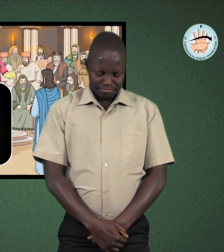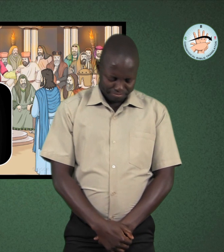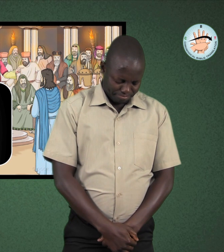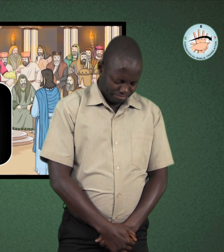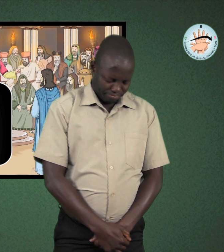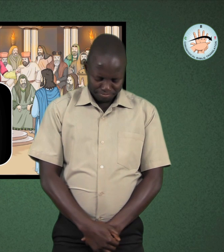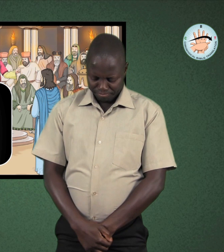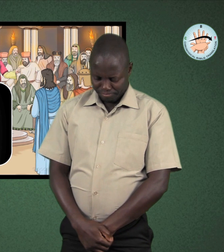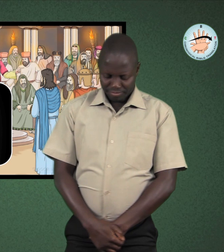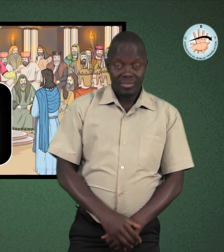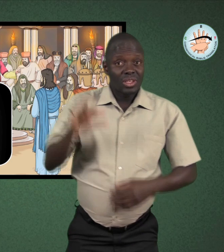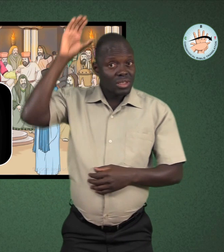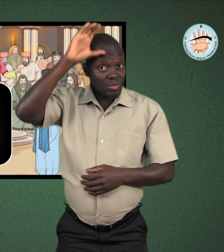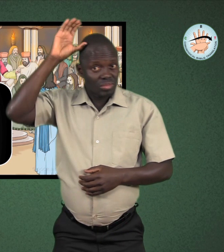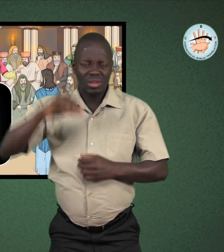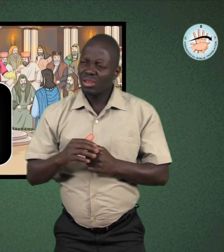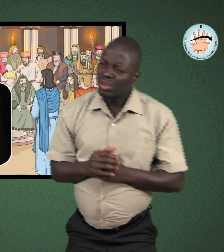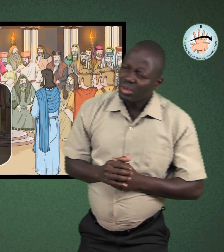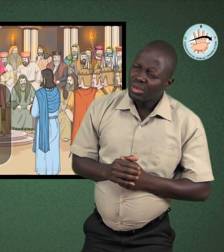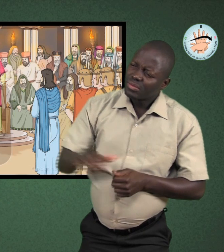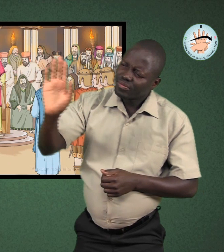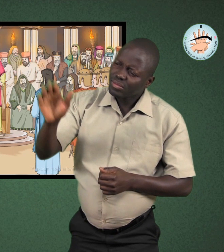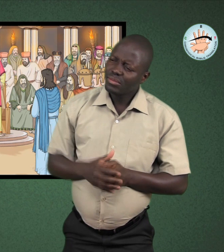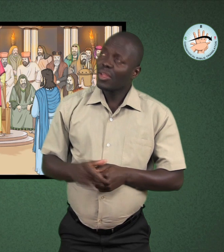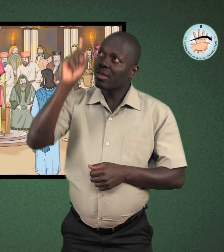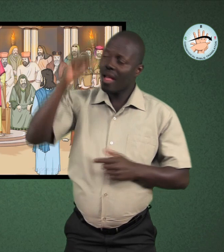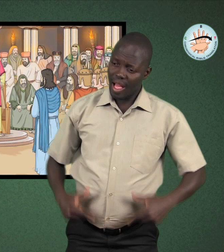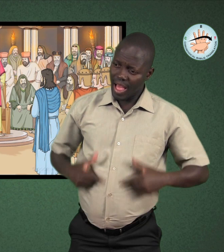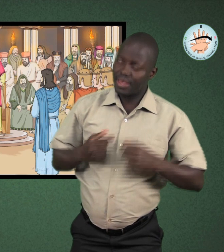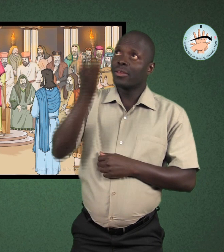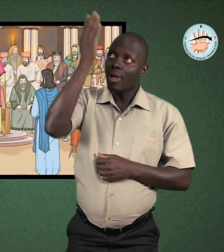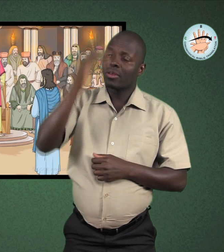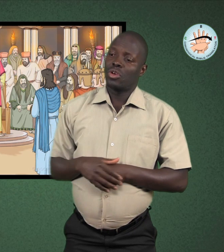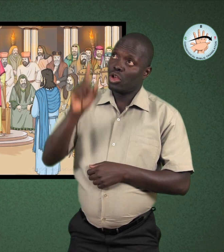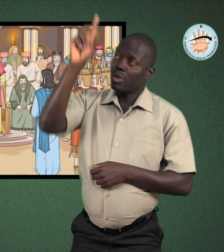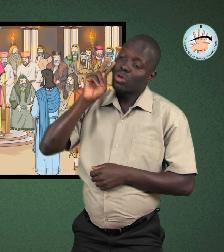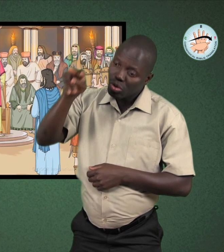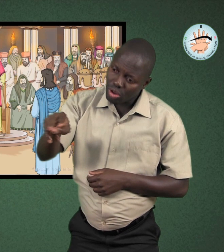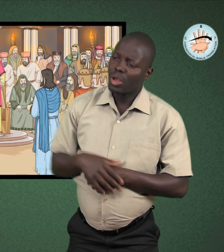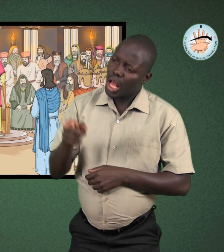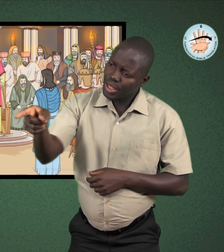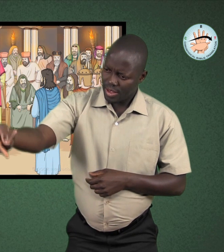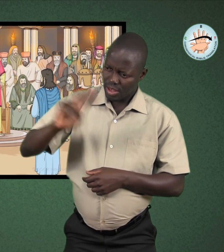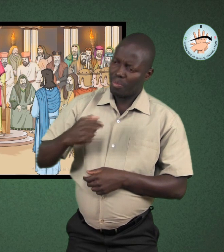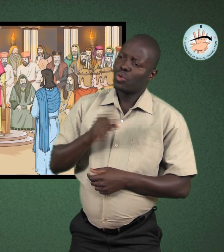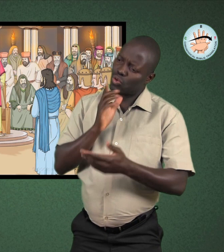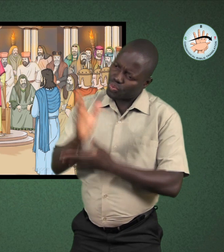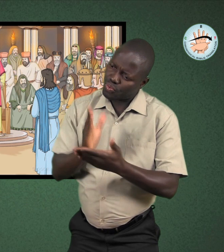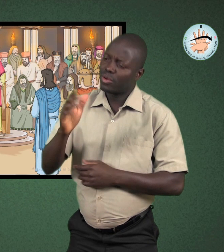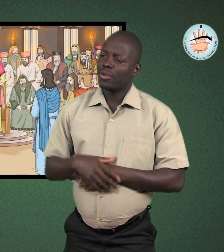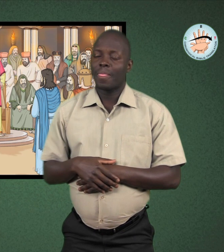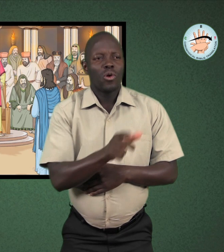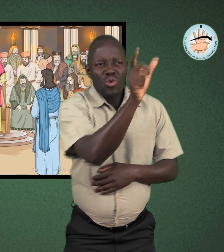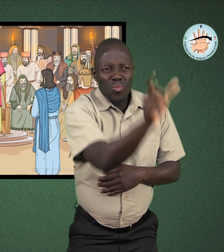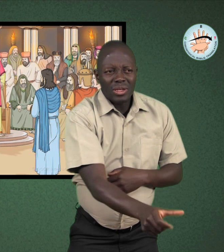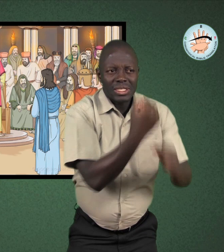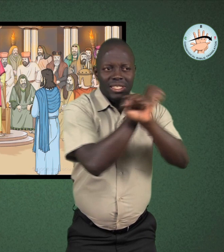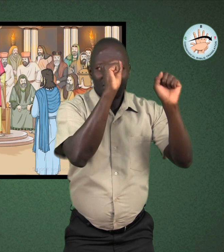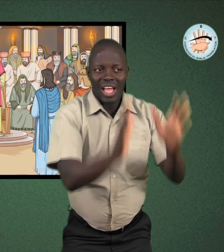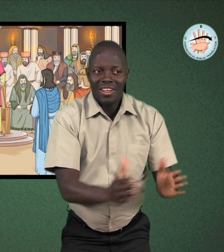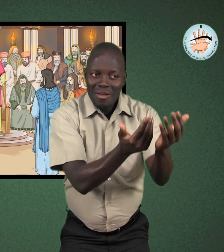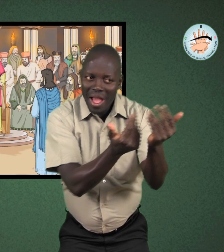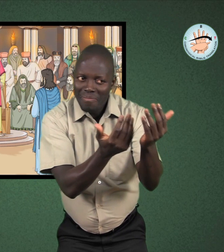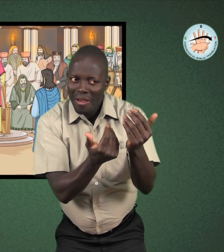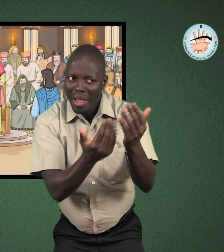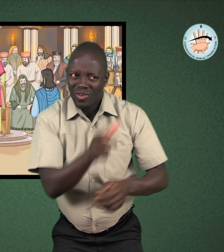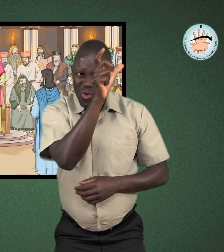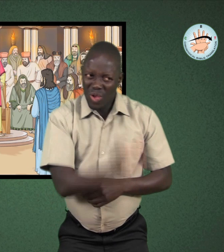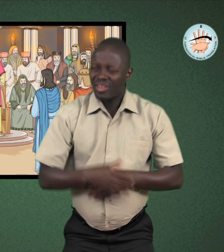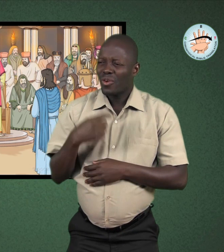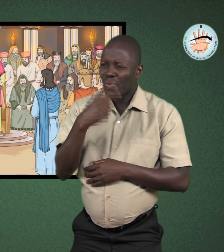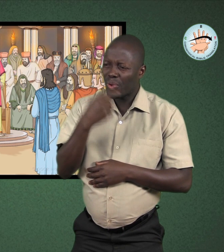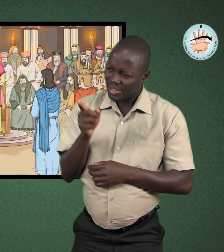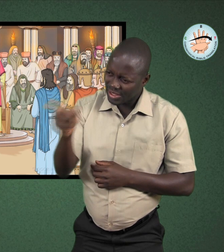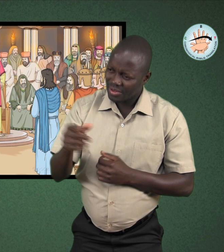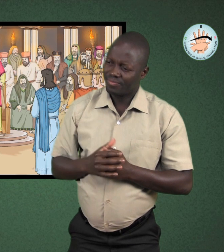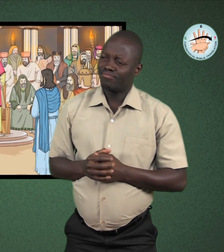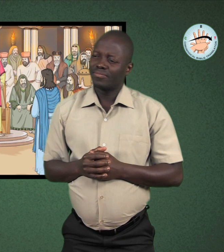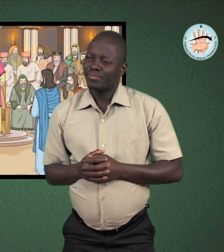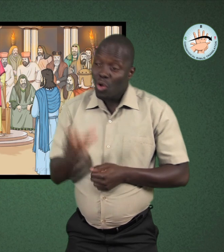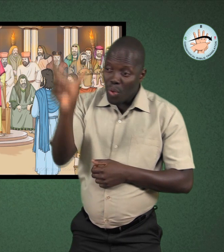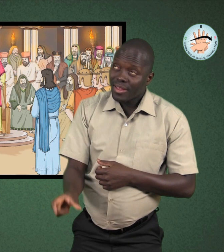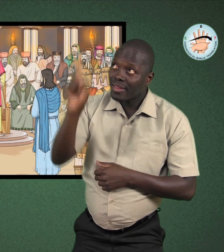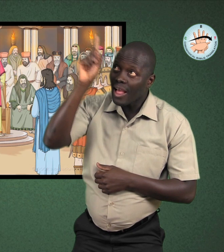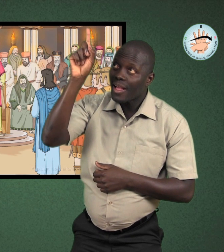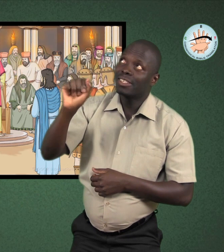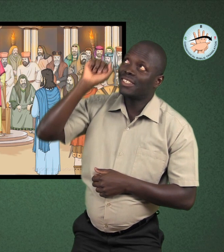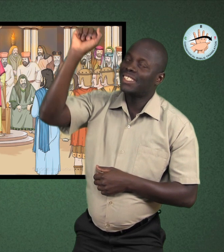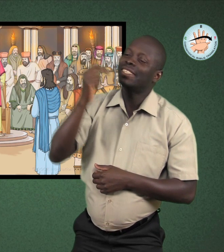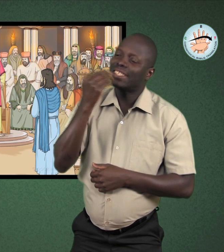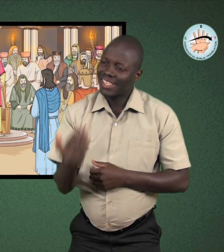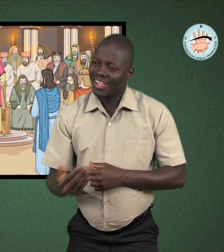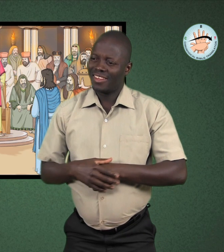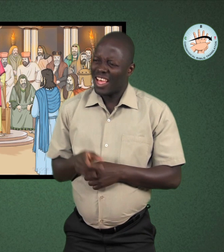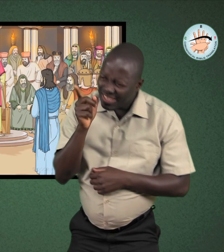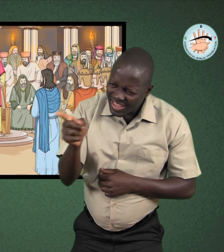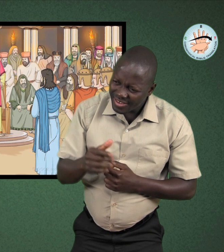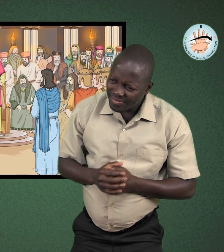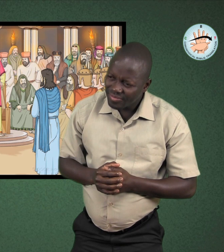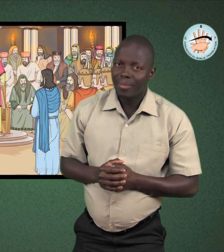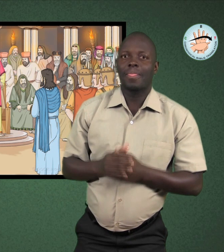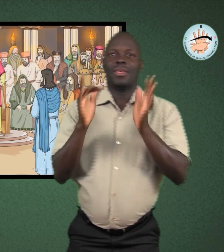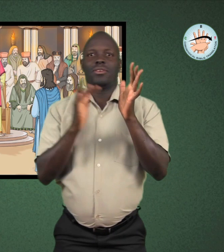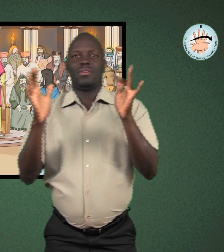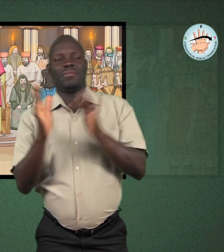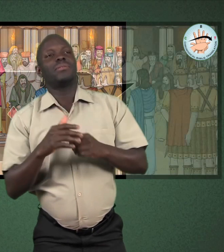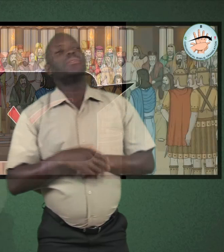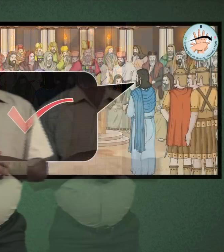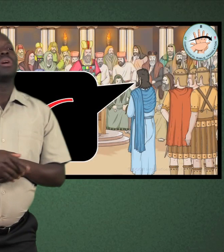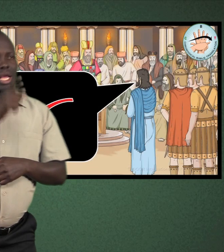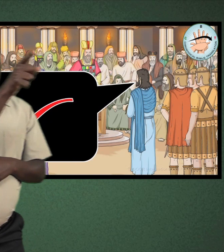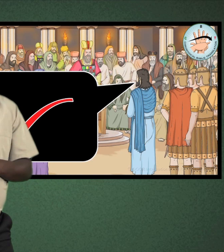Then the high priest said to Him, “I charge You under oath by the living God: Tell us if You are the Christ, the Son of God.”